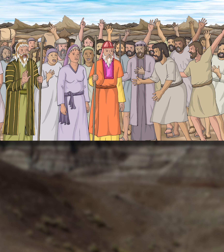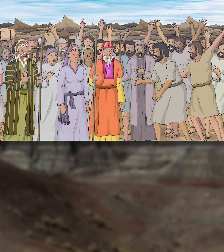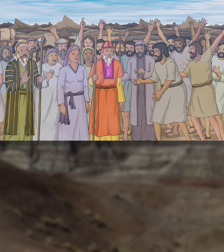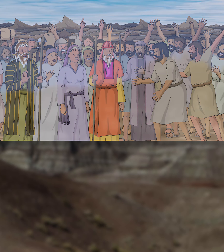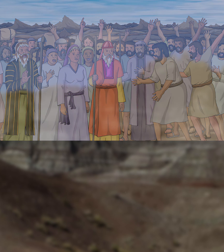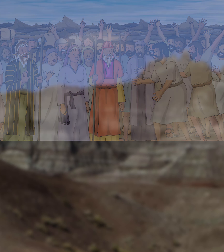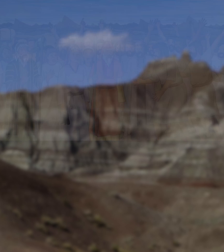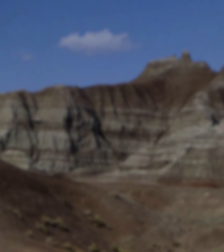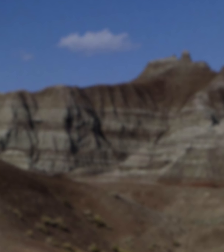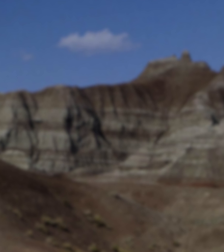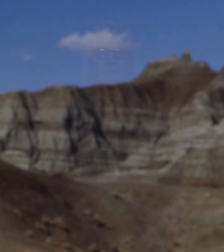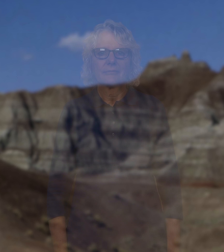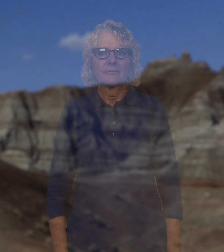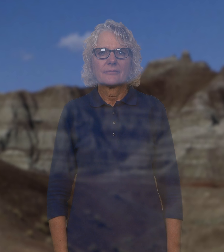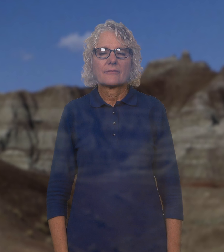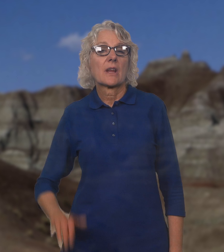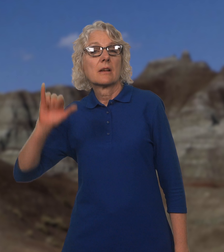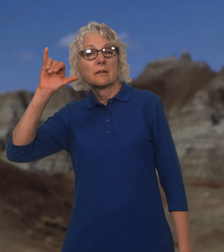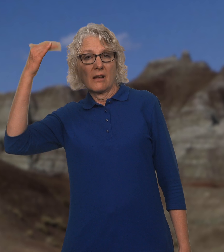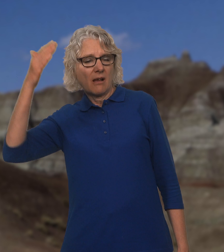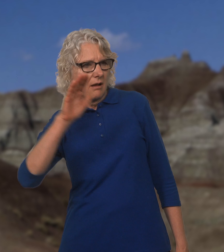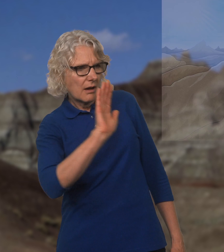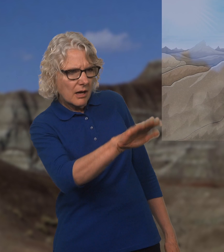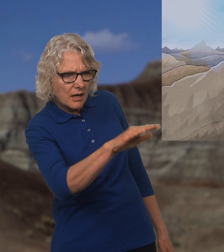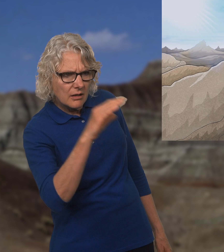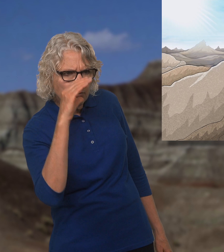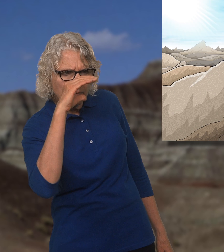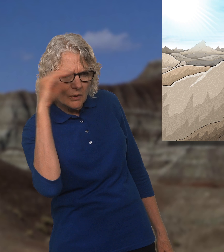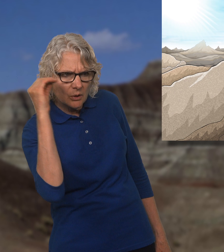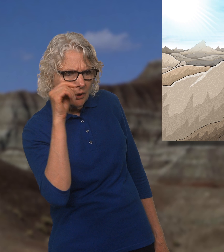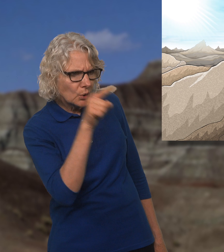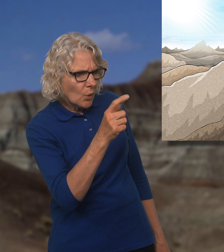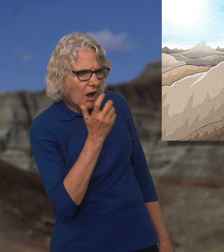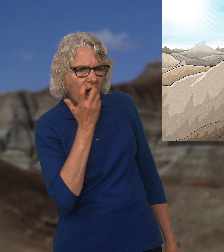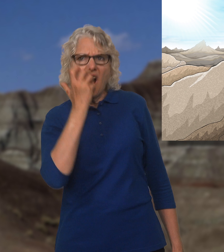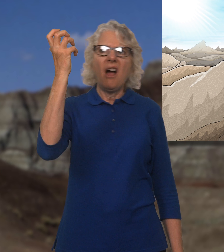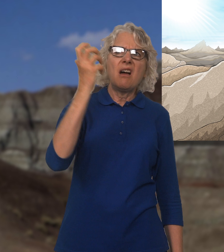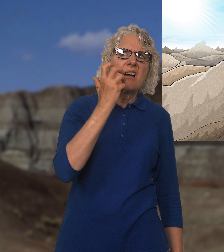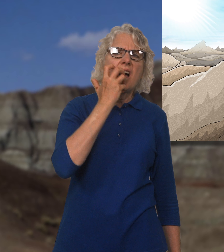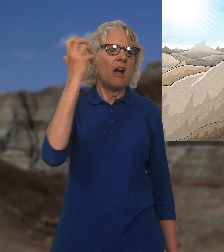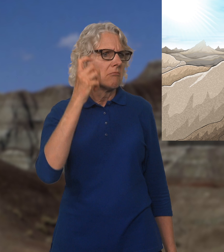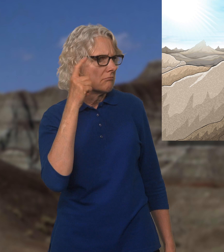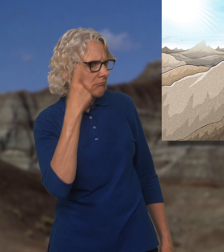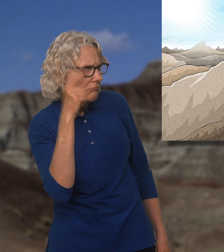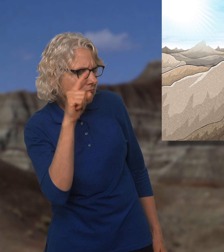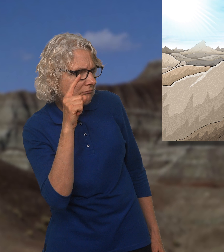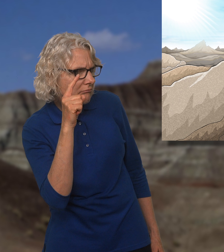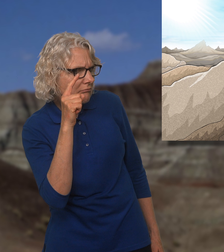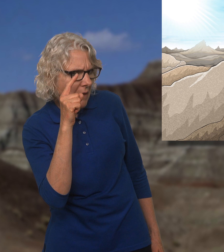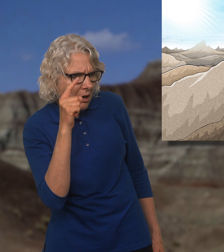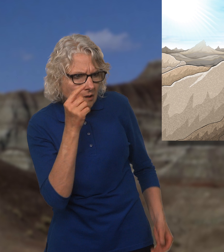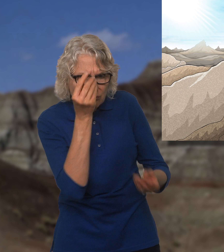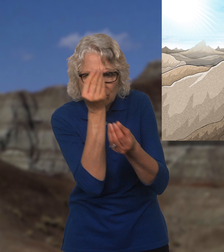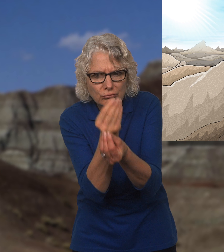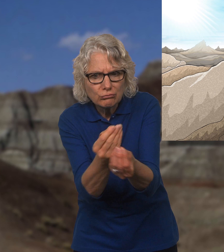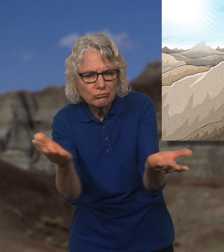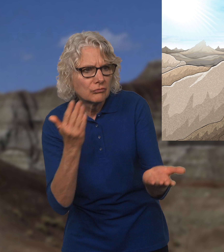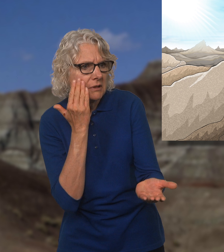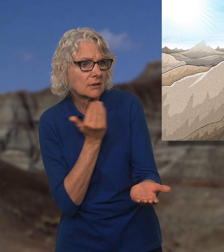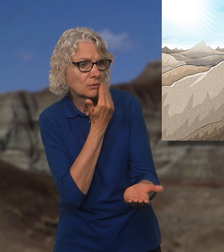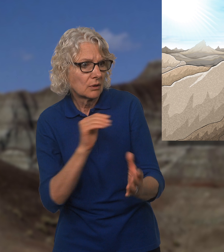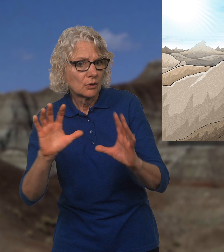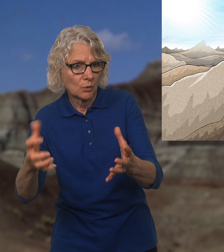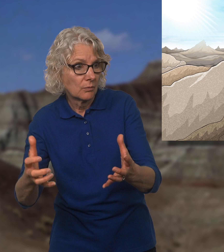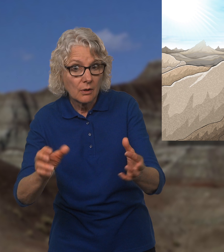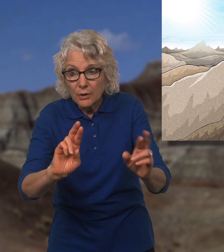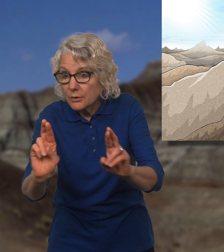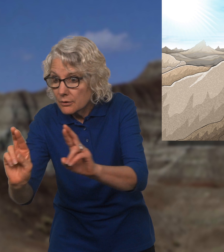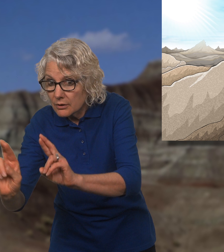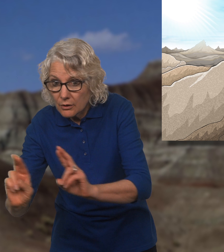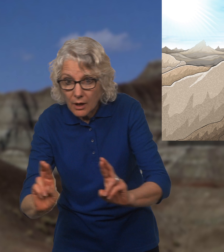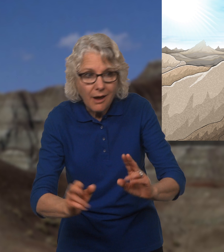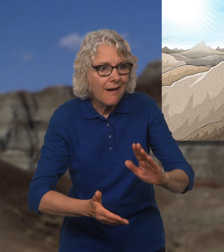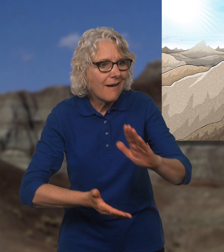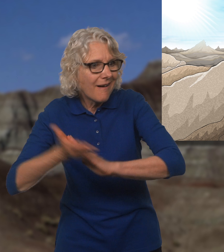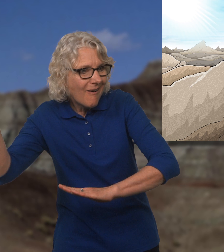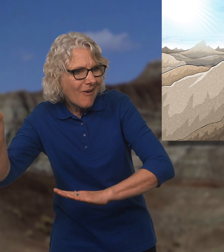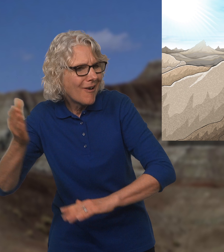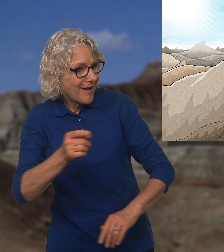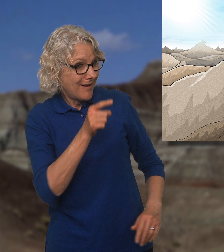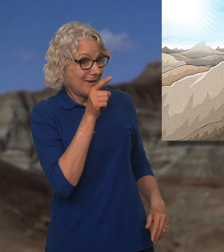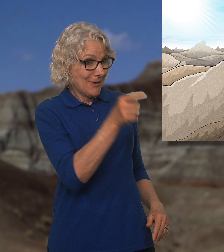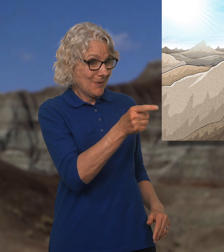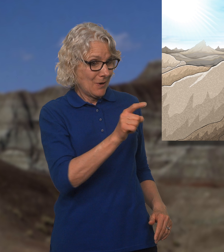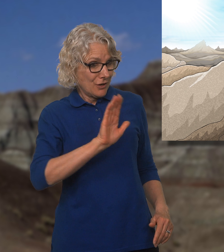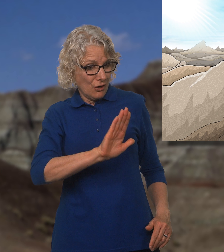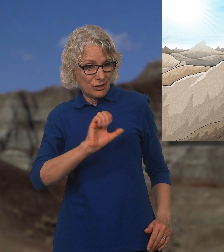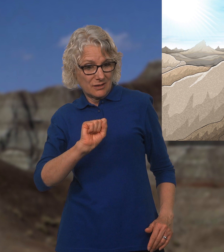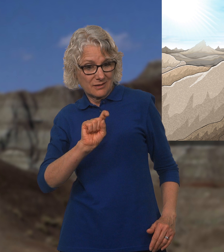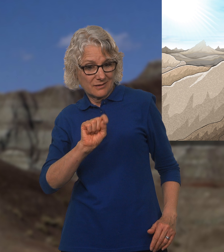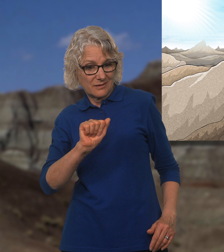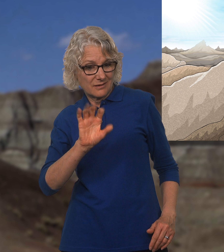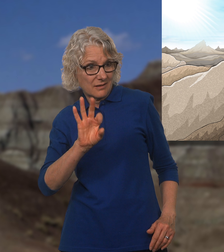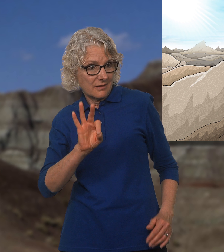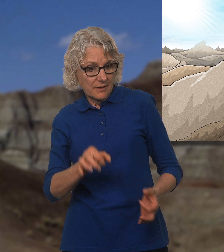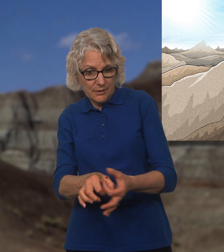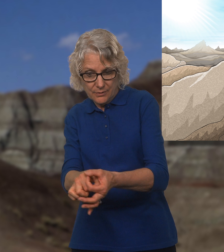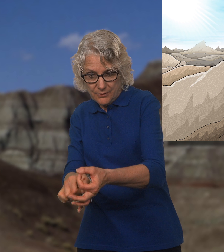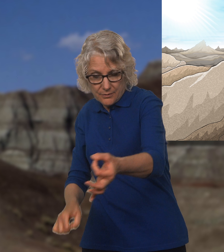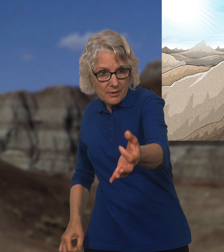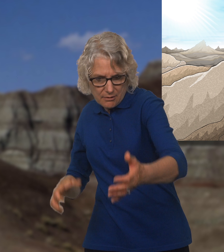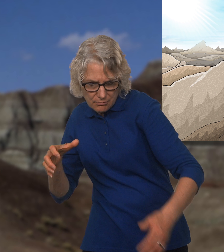Then the LORD said to Moses, “Why are you crying out to Me? Tell the Israelites to go forward.